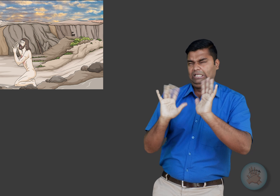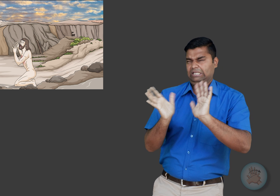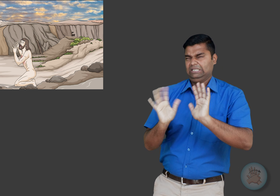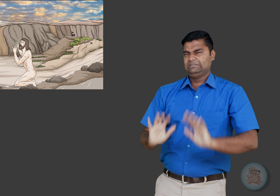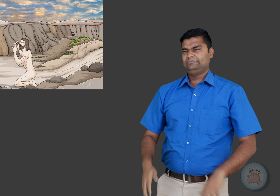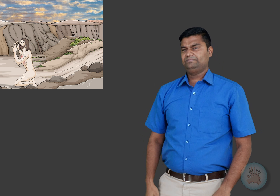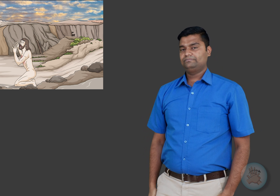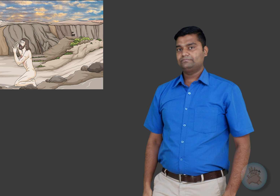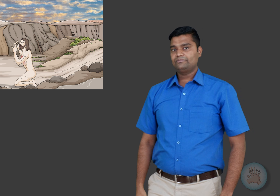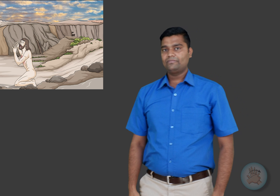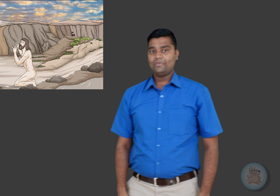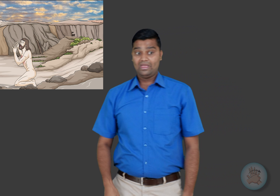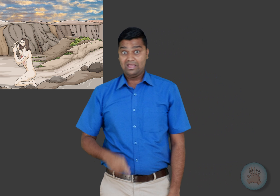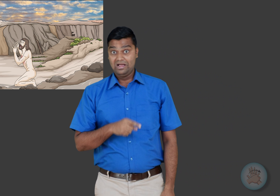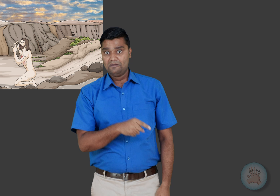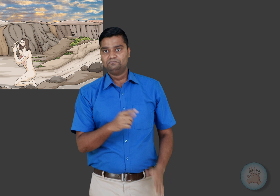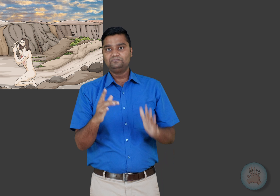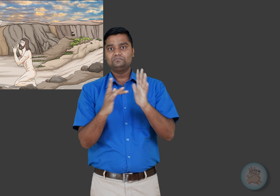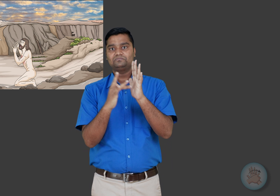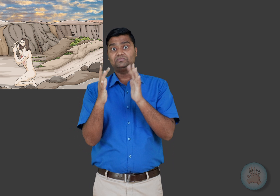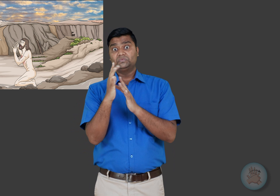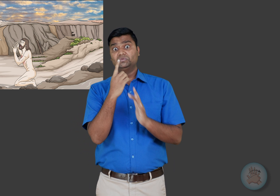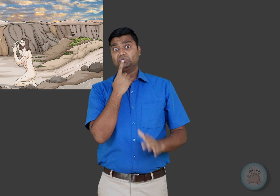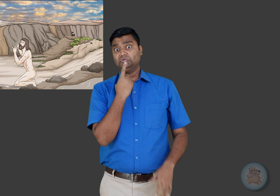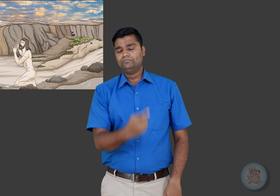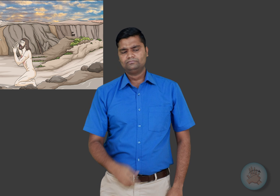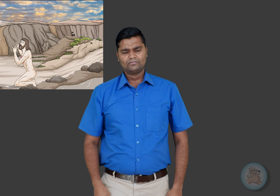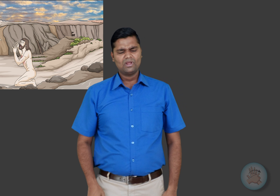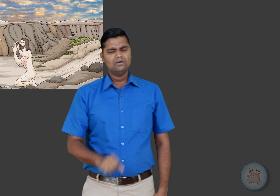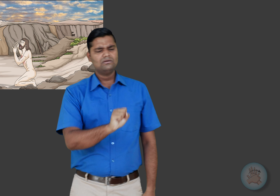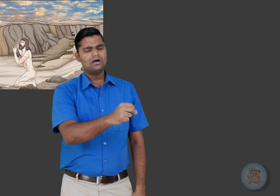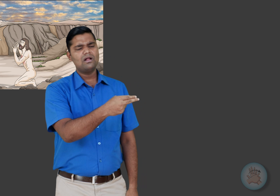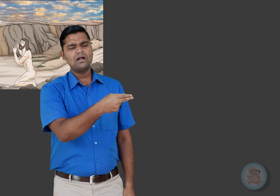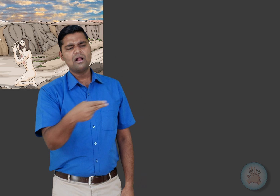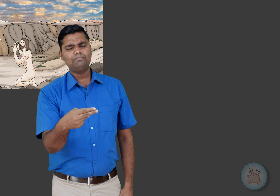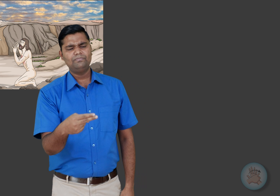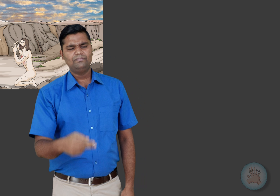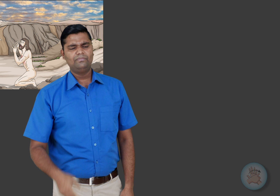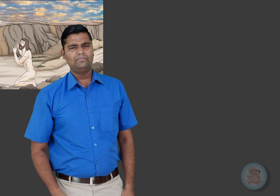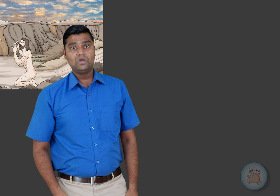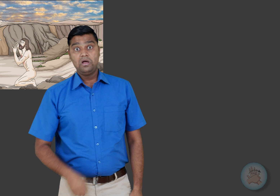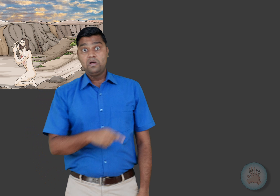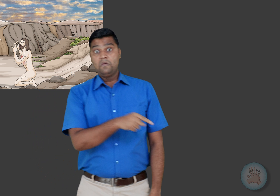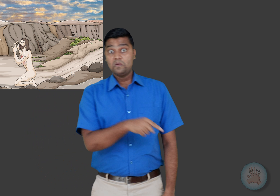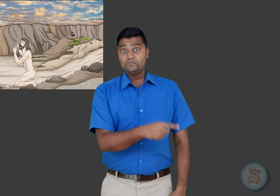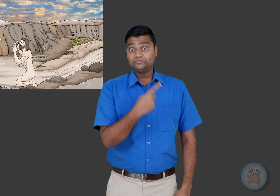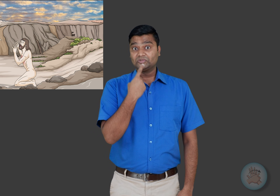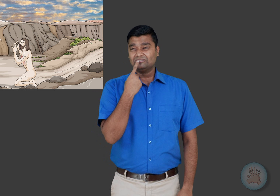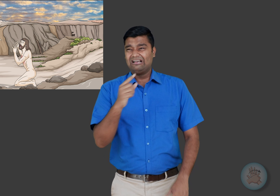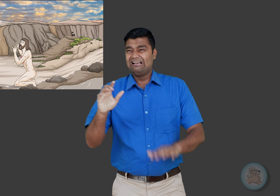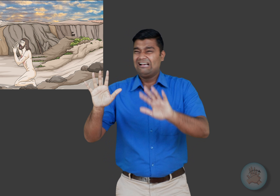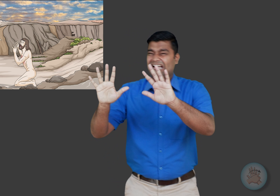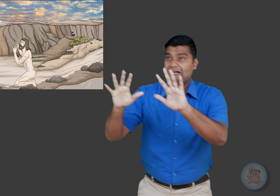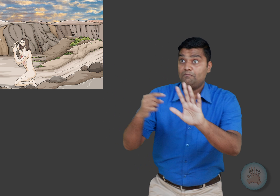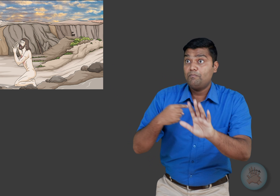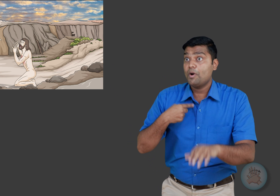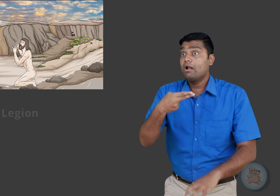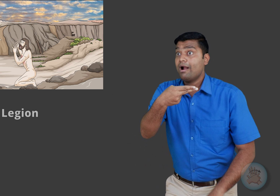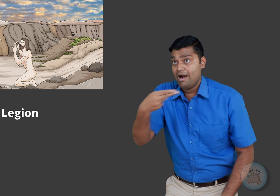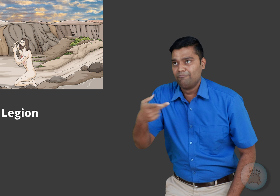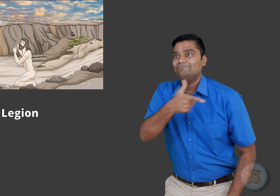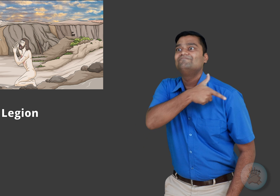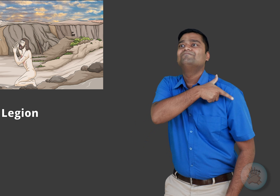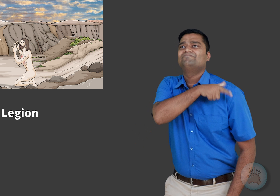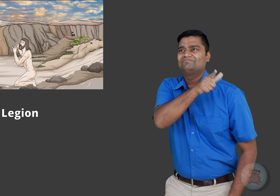“What is your name?” Jesus asked.